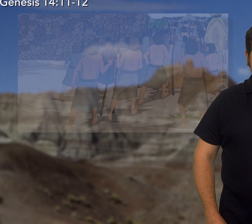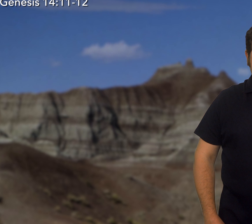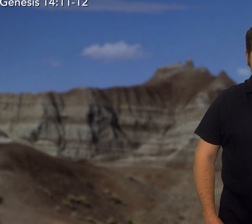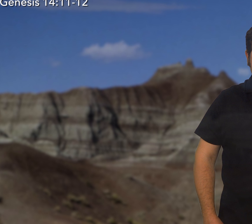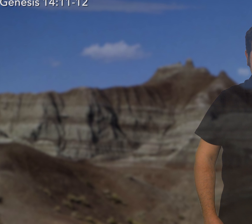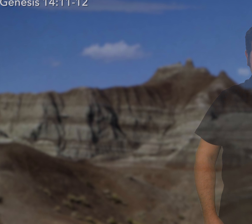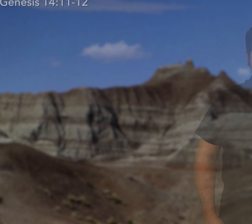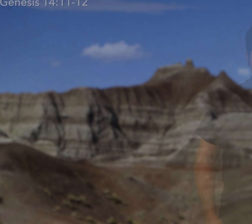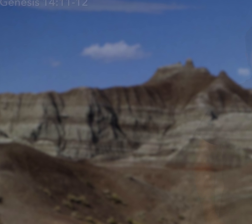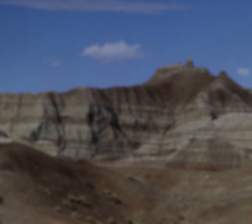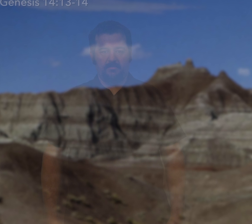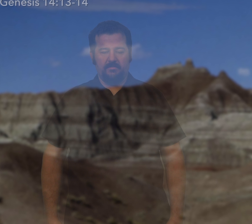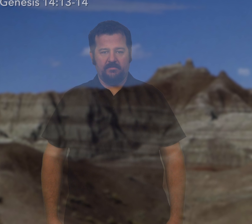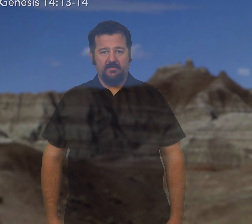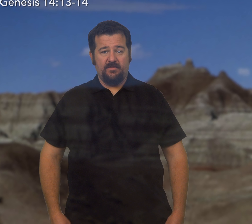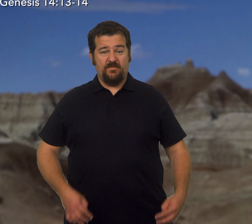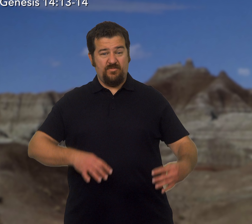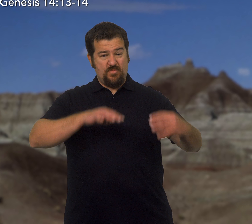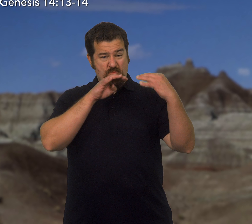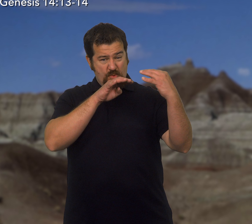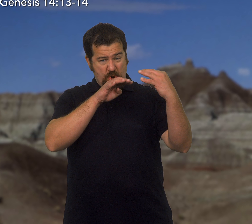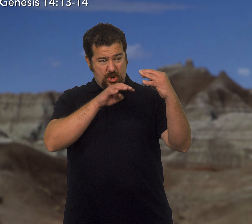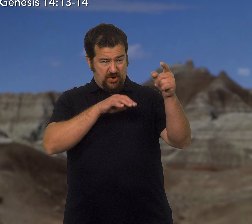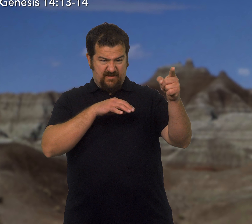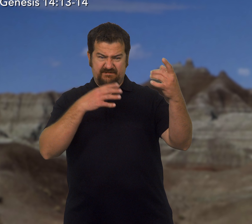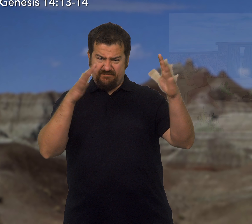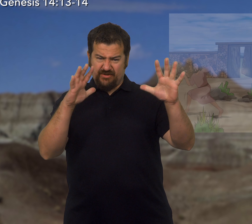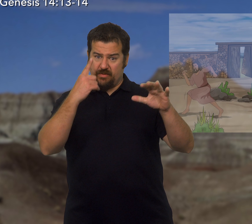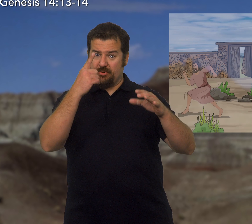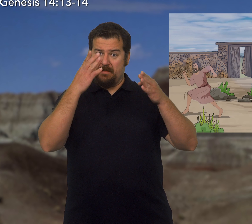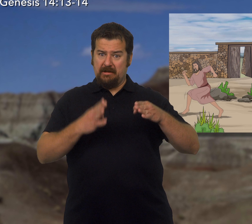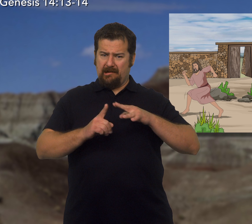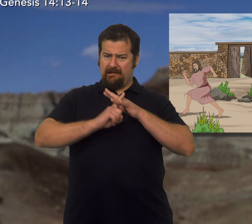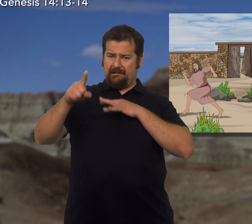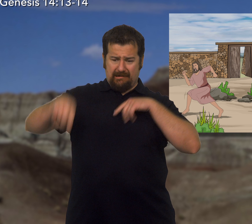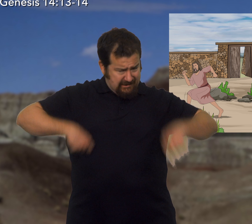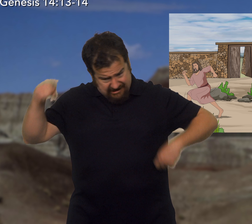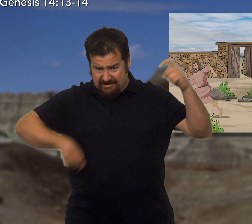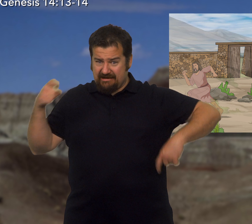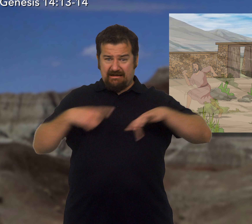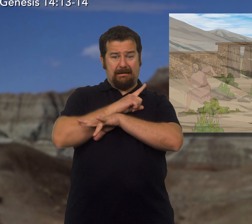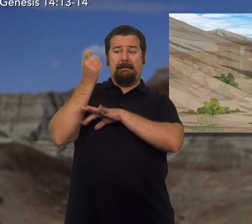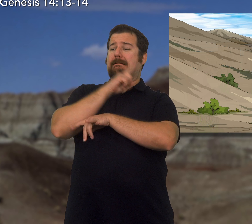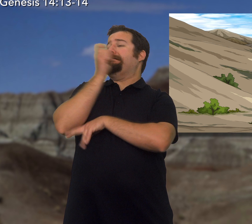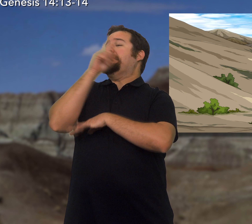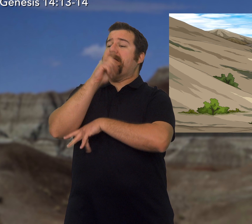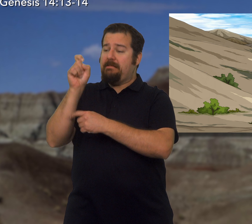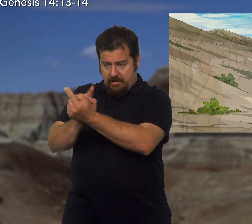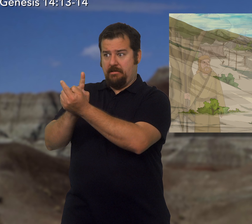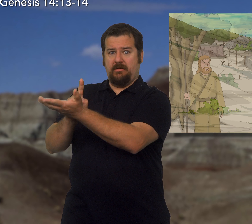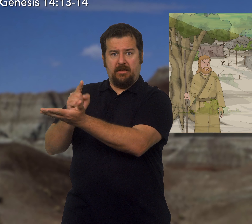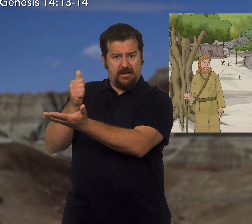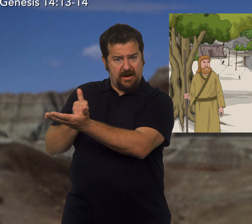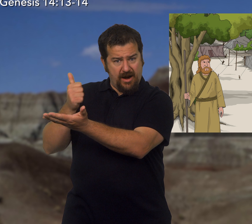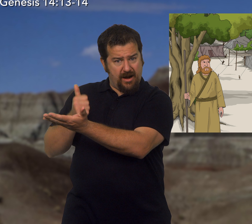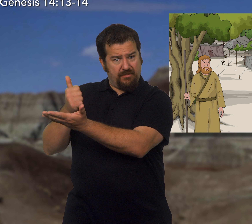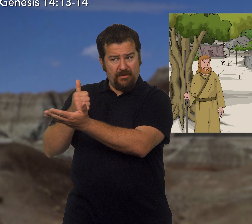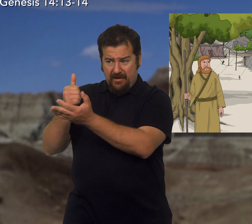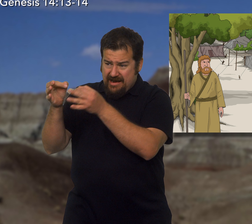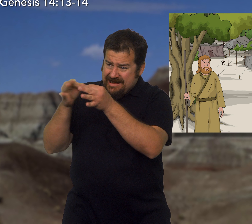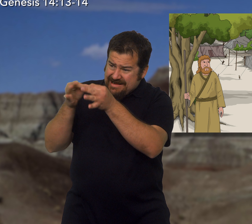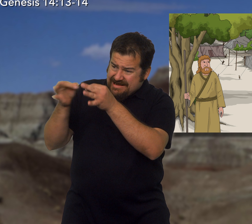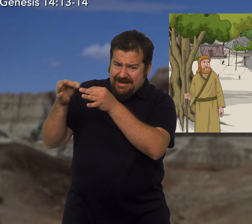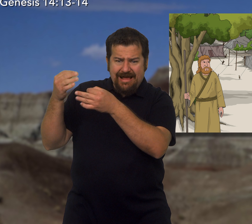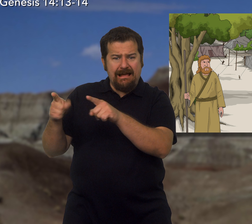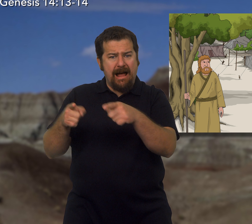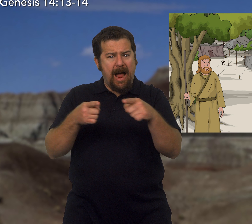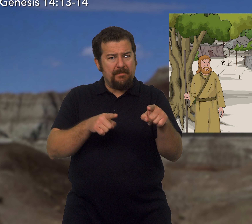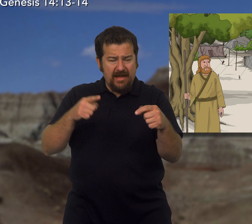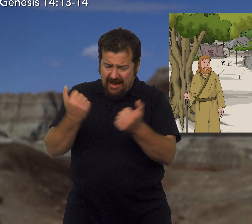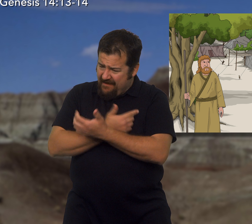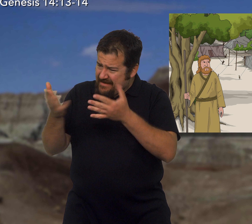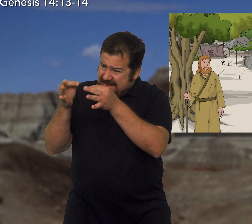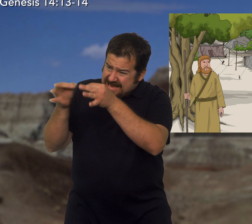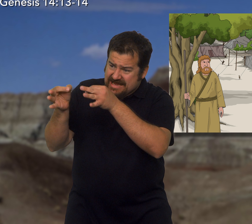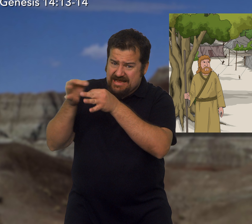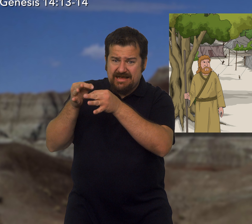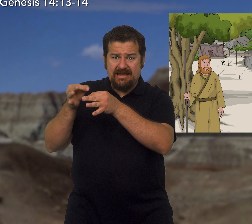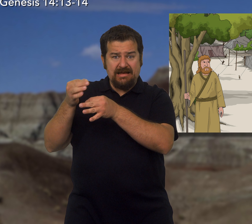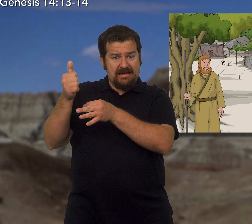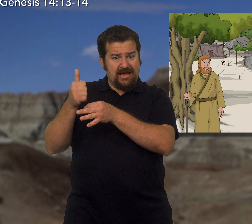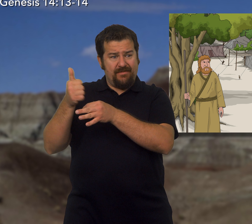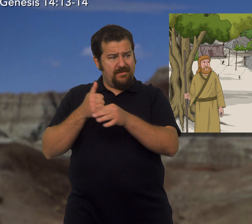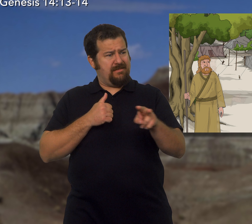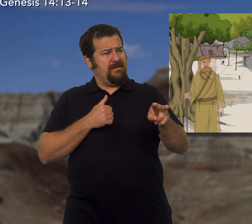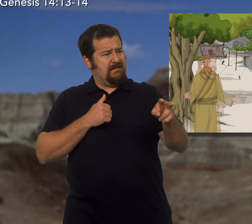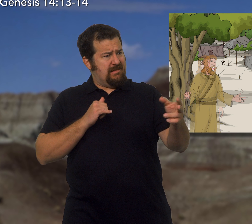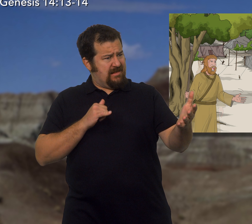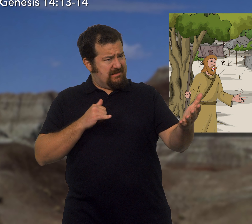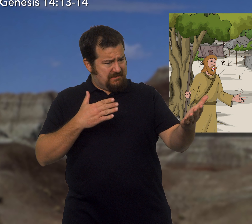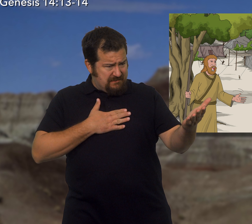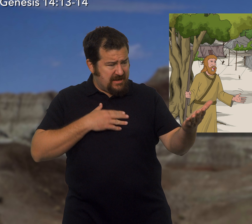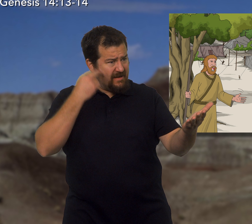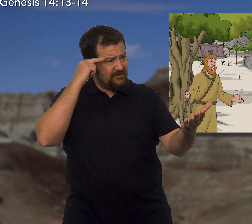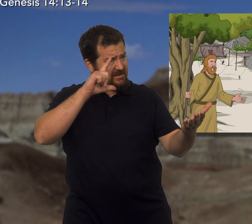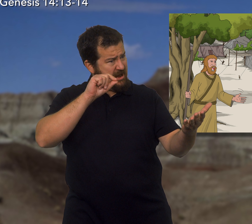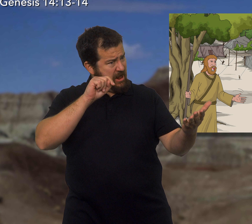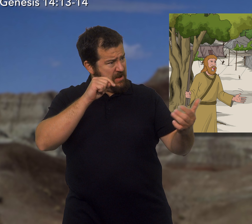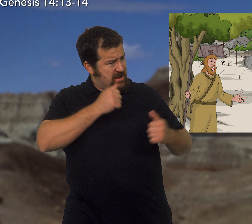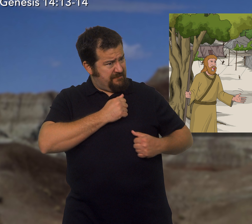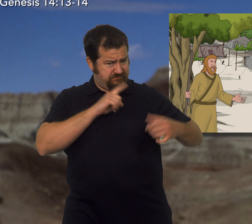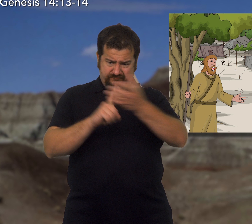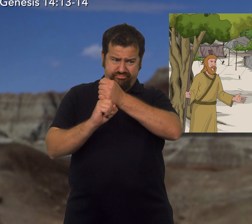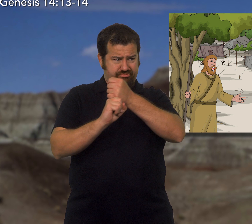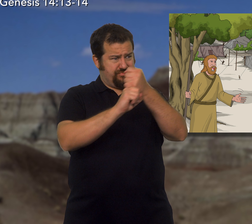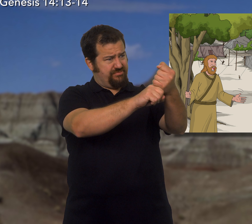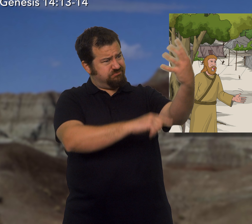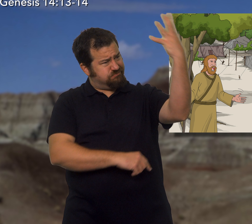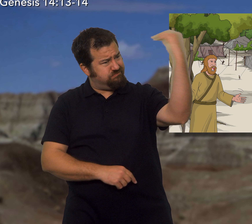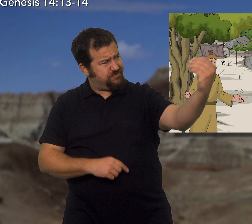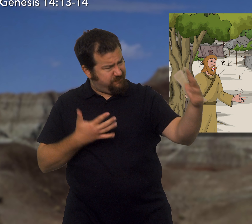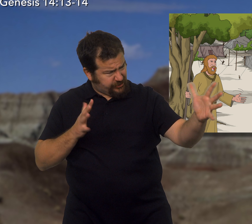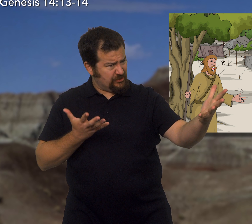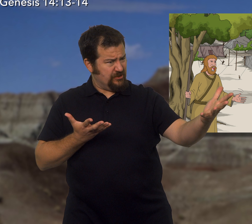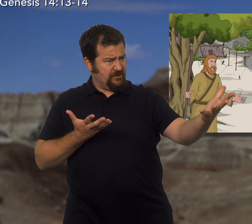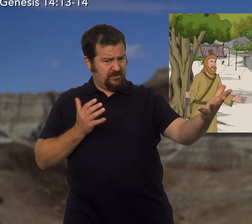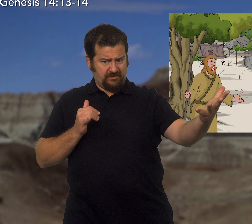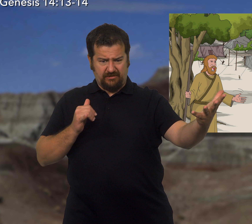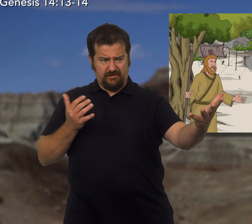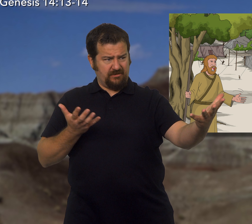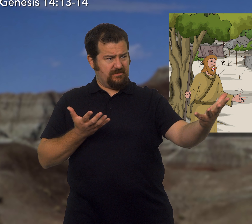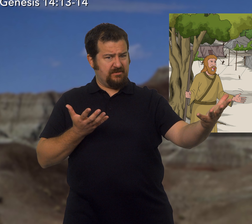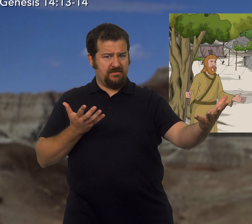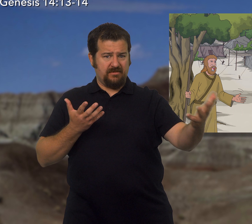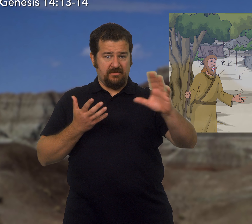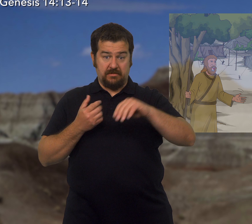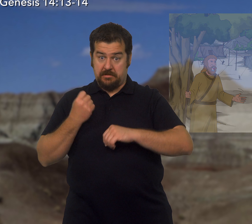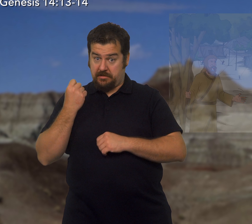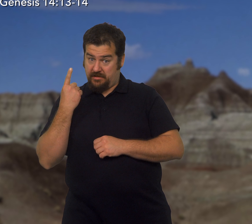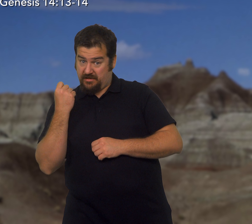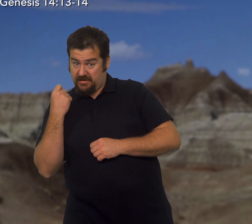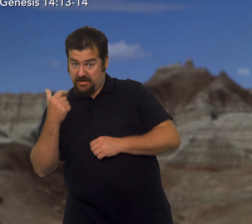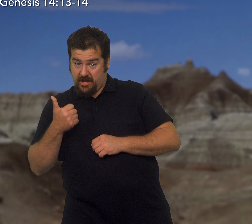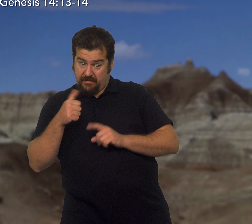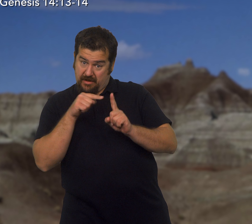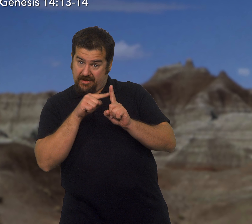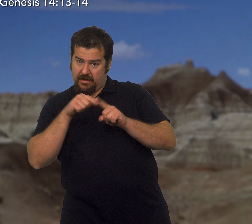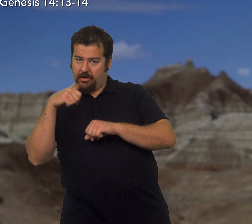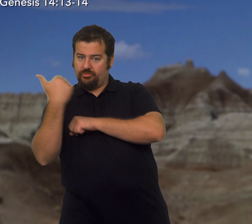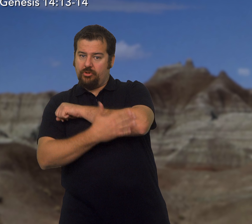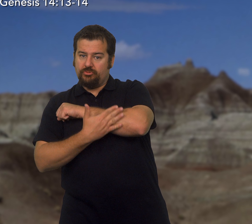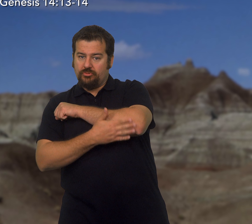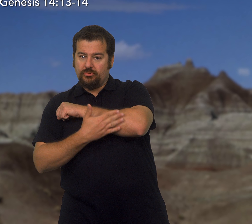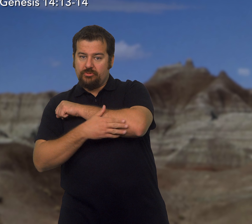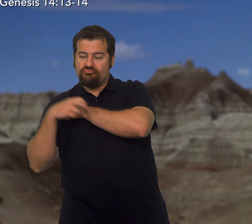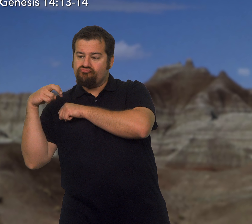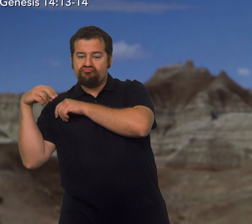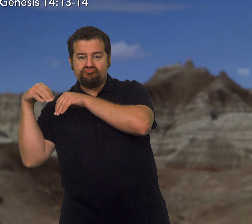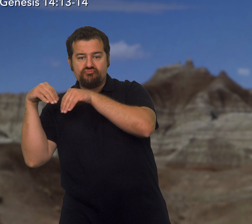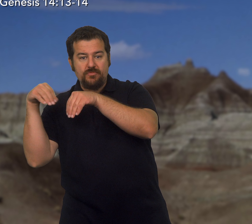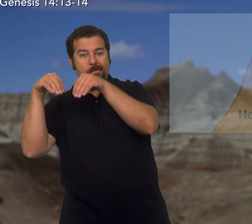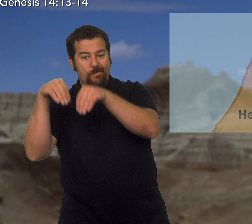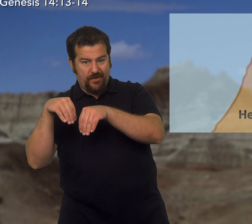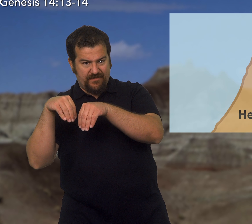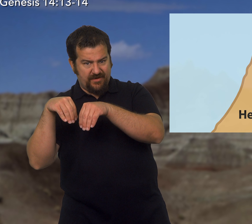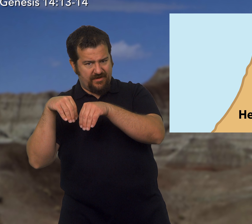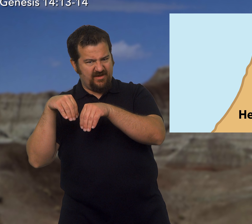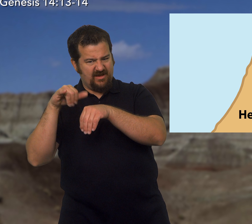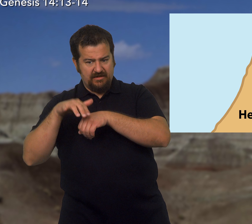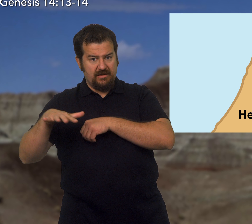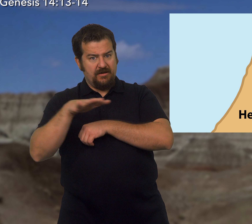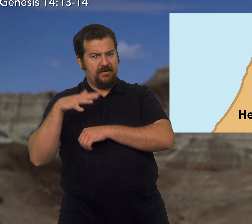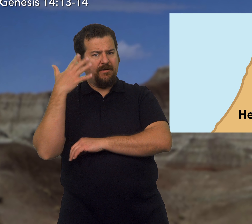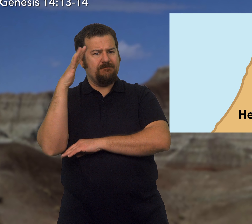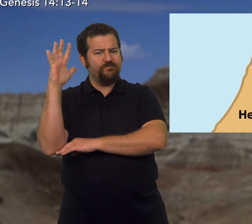Then an escapee came and reported this to Abram the Hebrew.